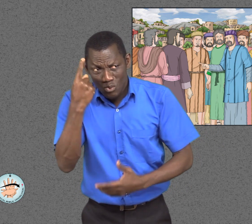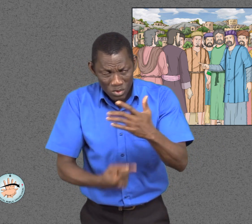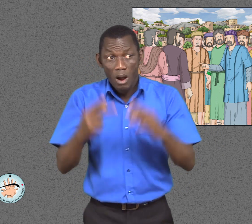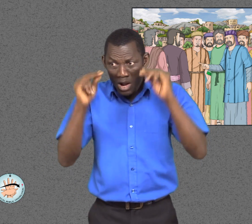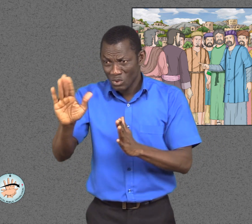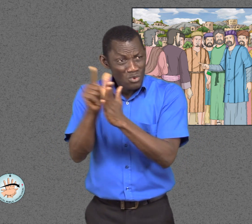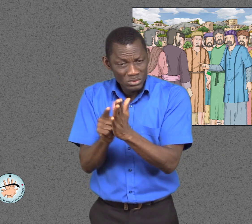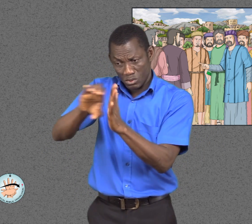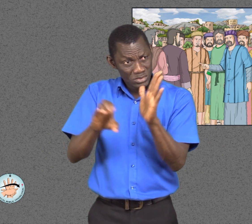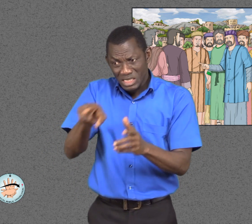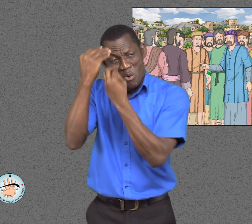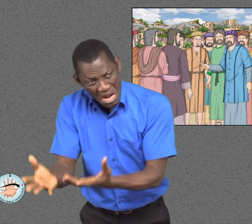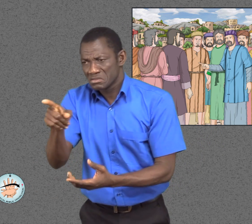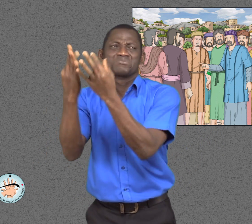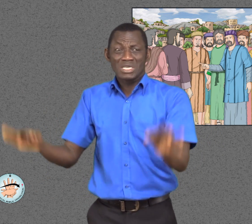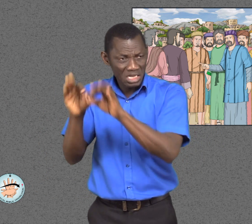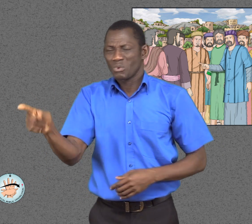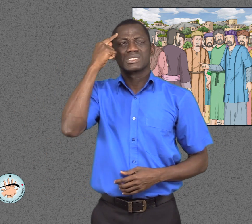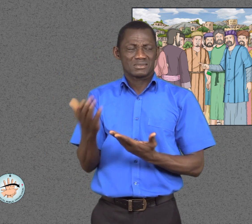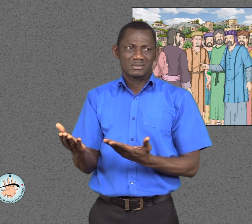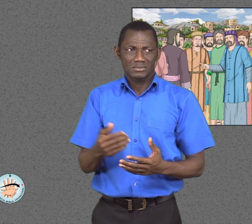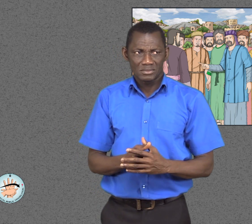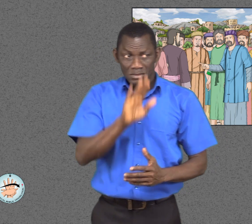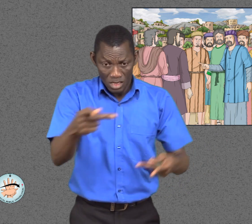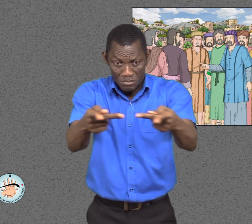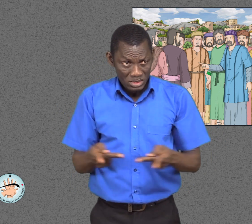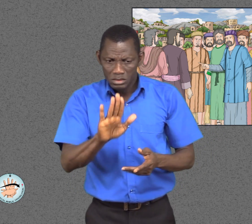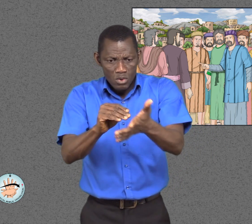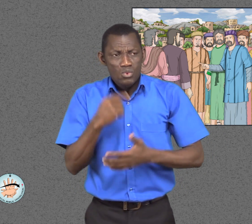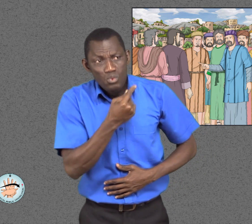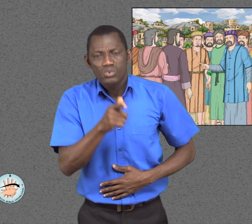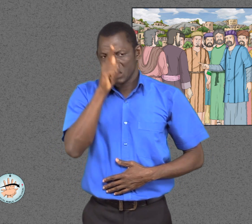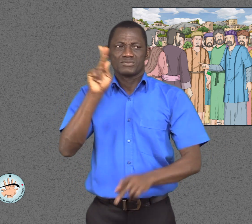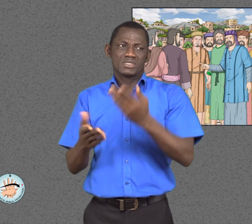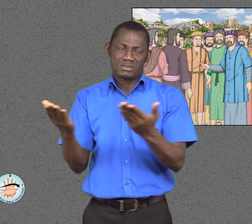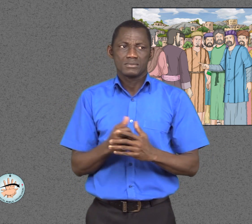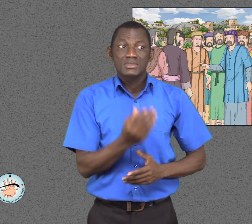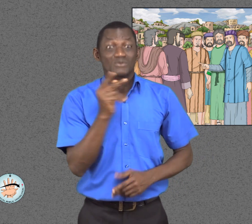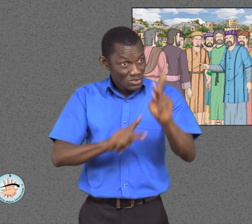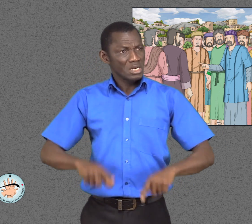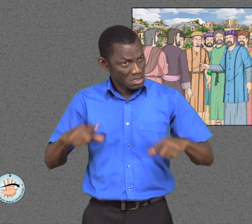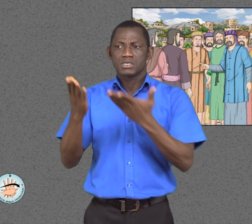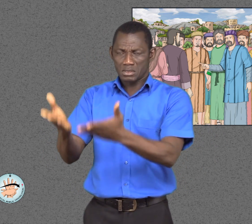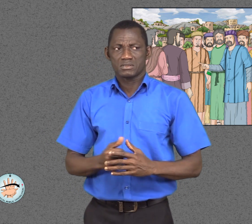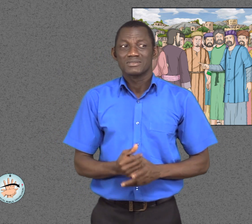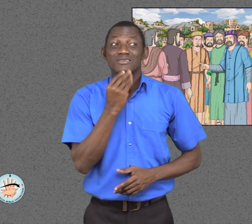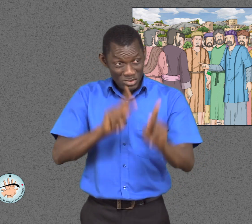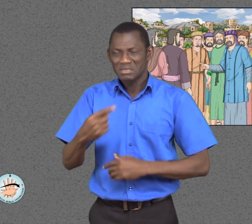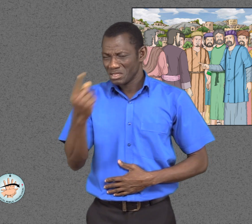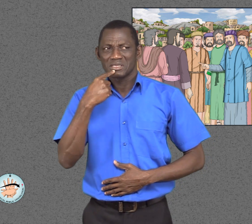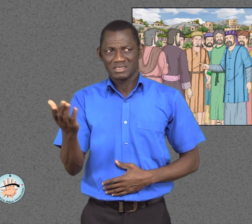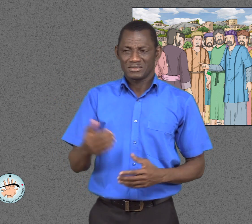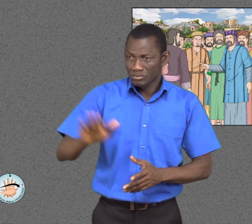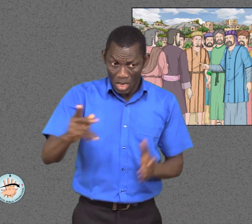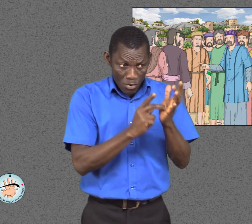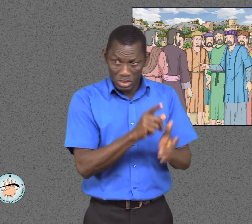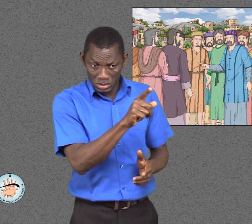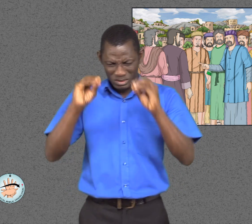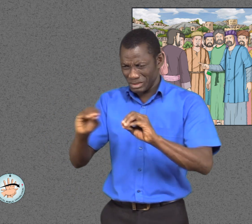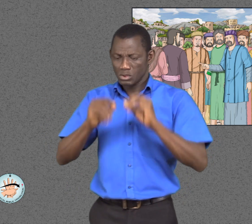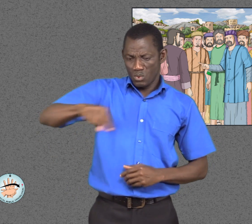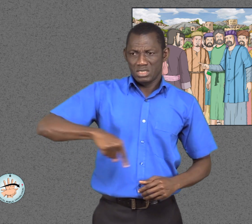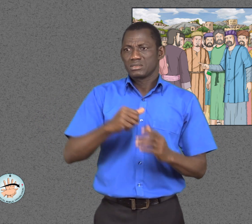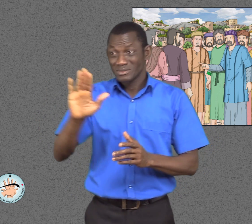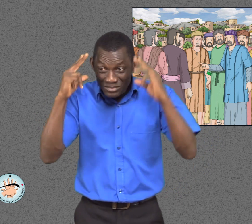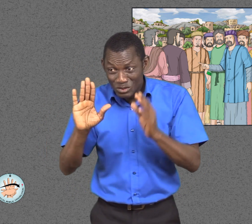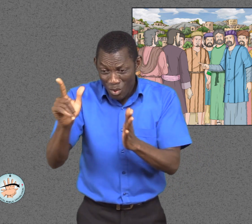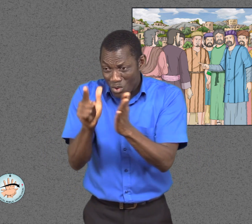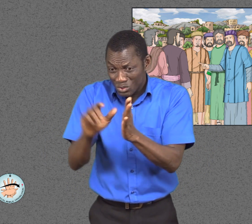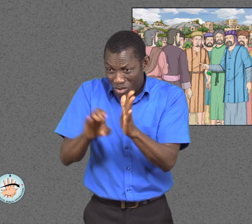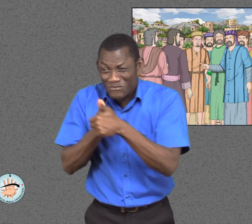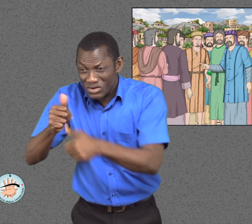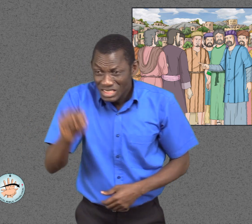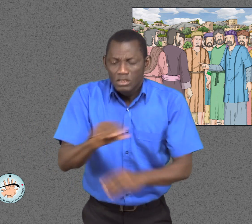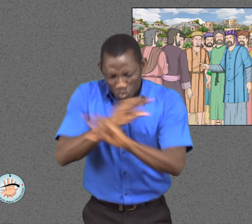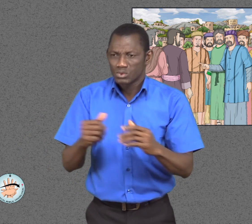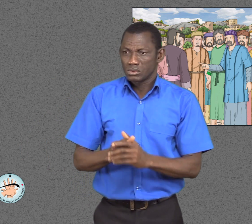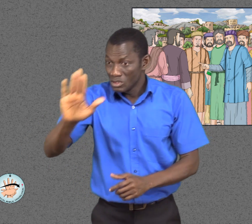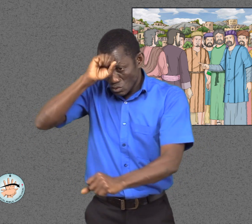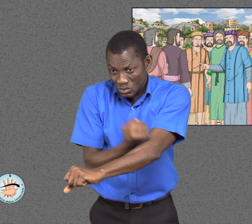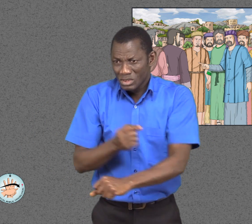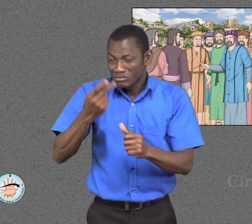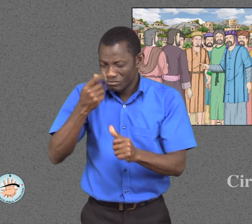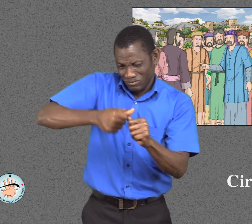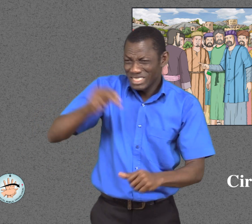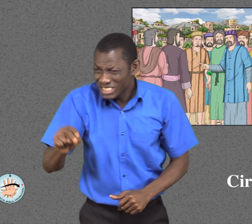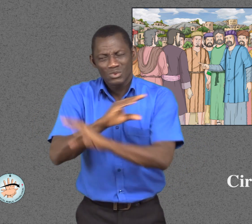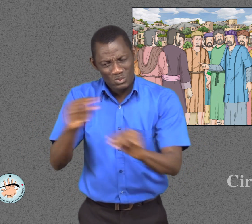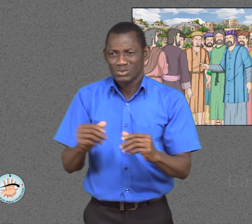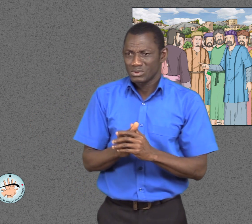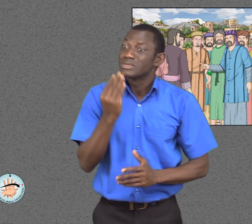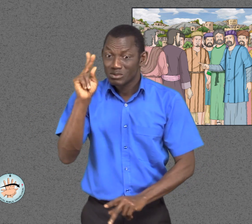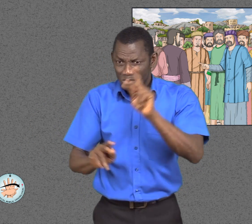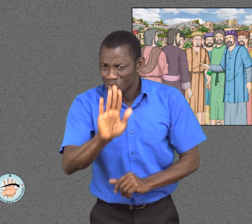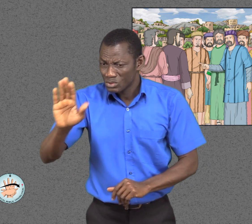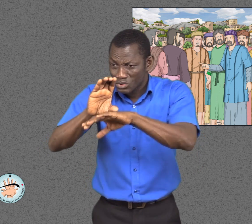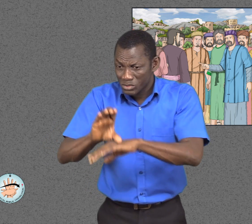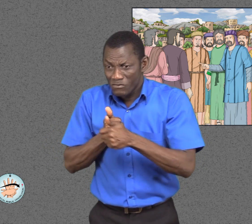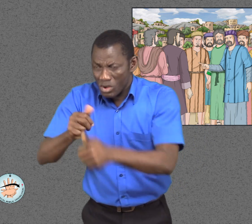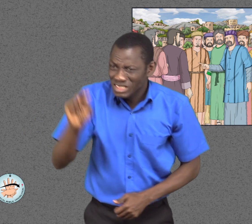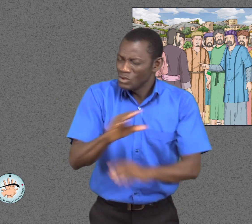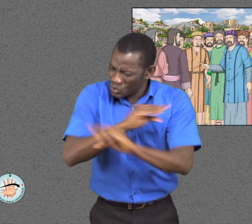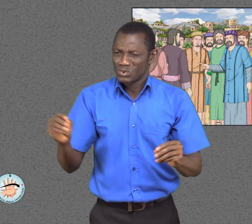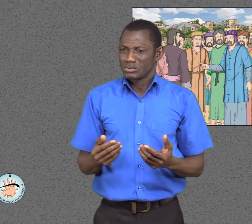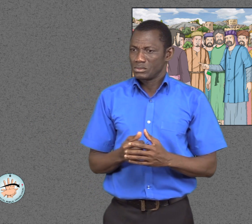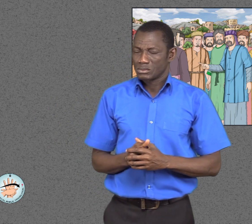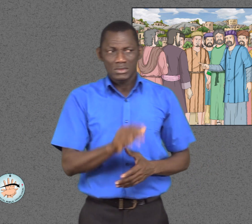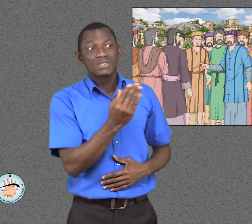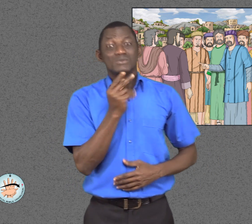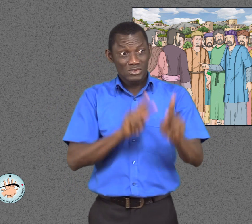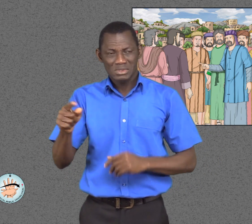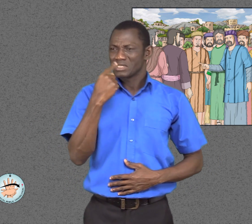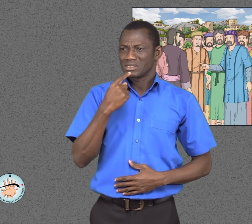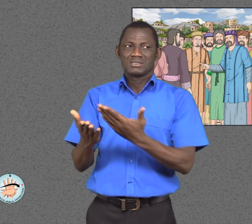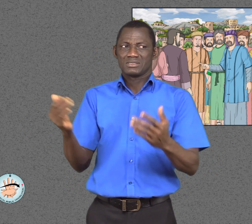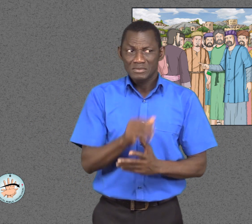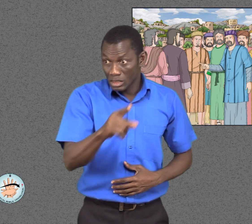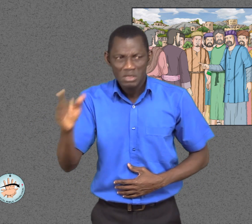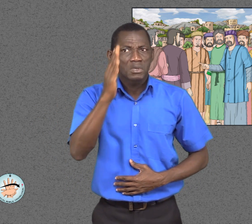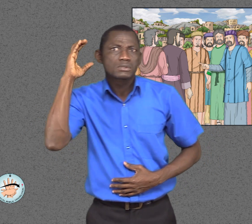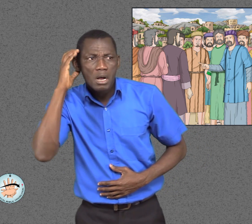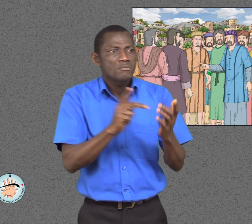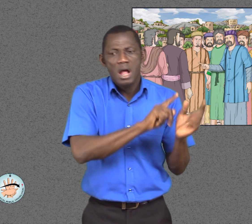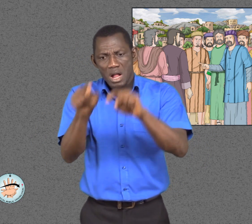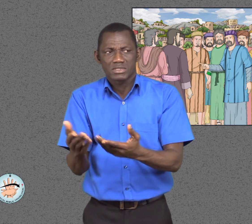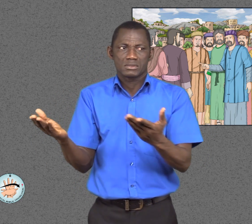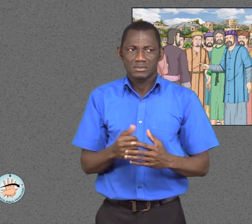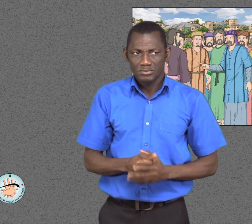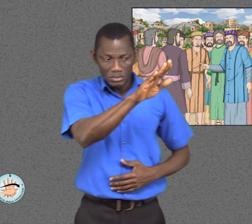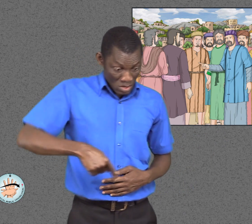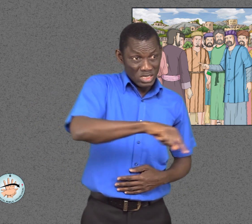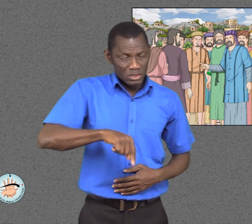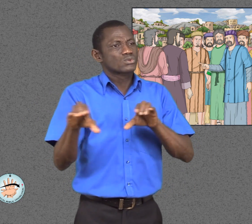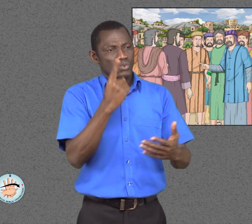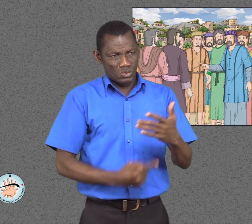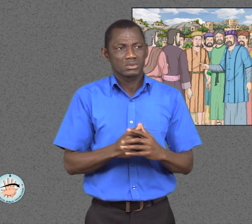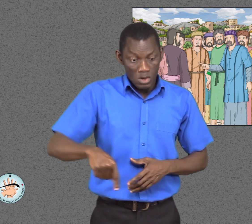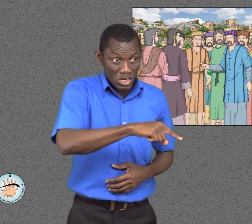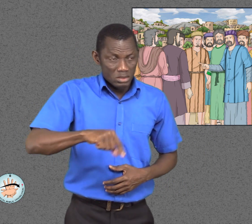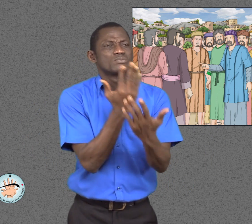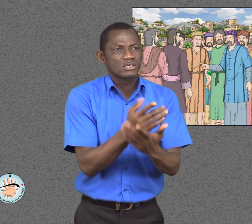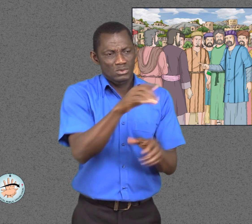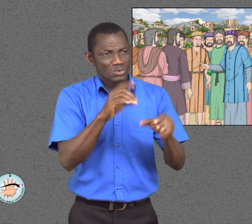But they are under the impression that you teach all the Jews who live among the Gentiles to forsake Moses, telling them not to circumcise their children or observe our customs. What then should we do?